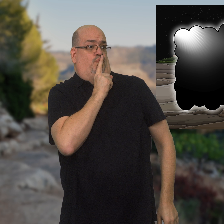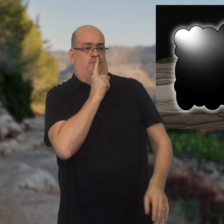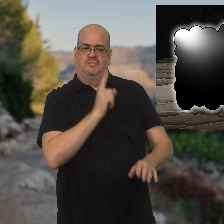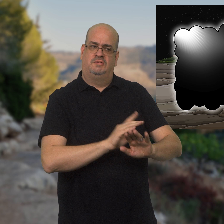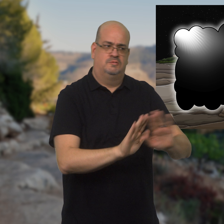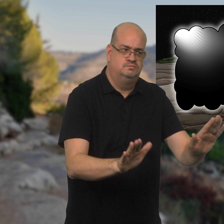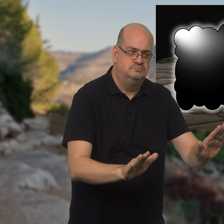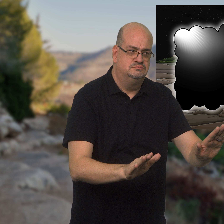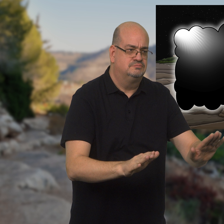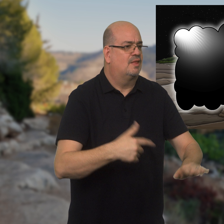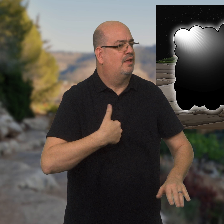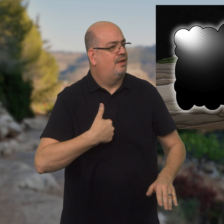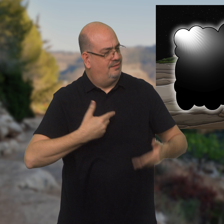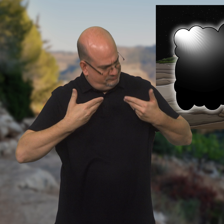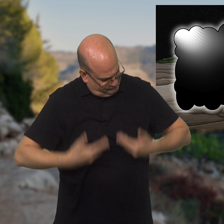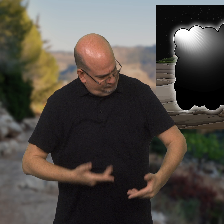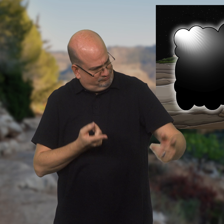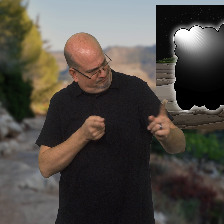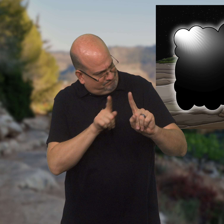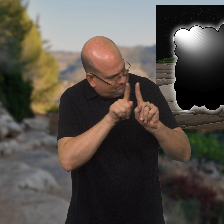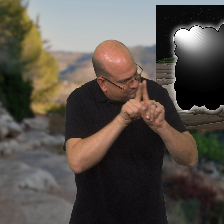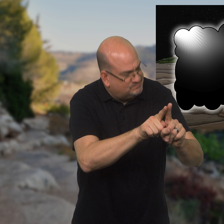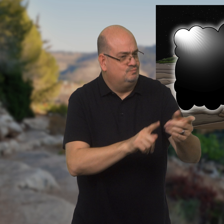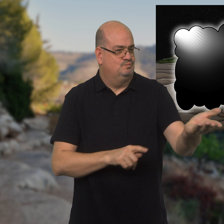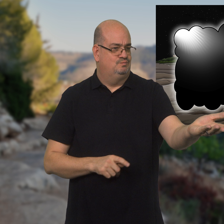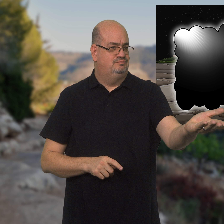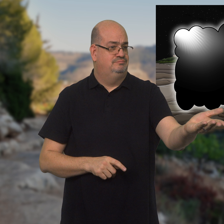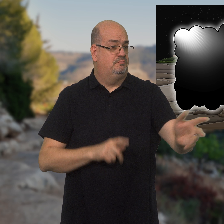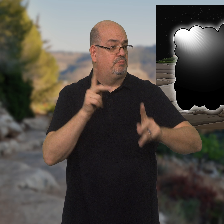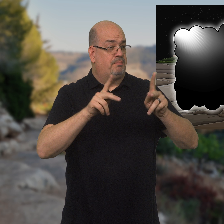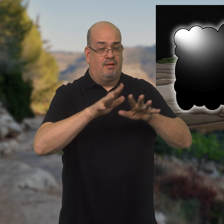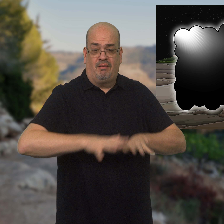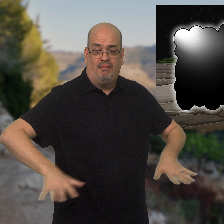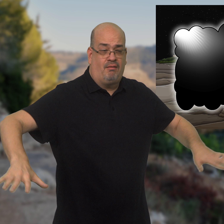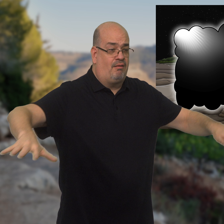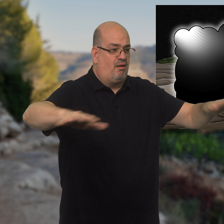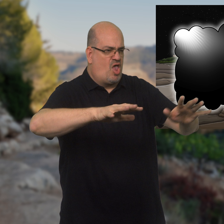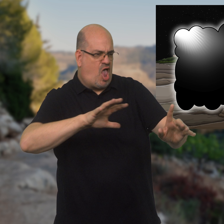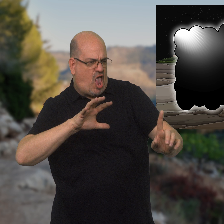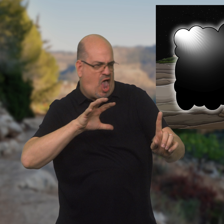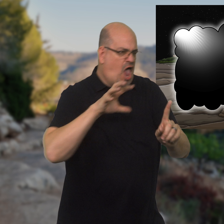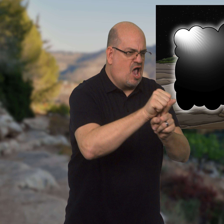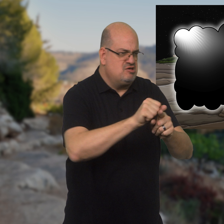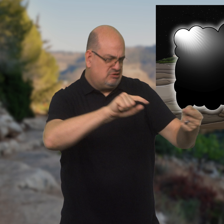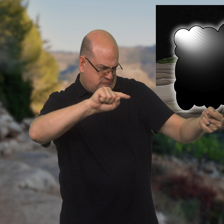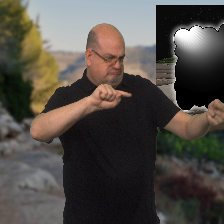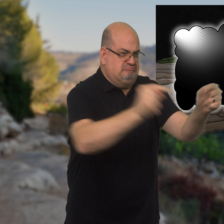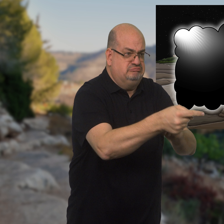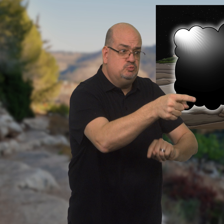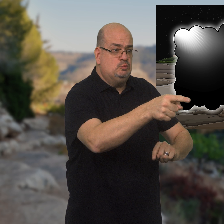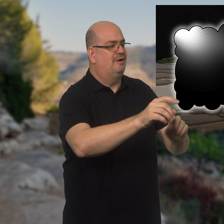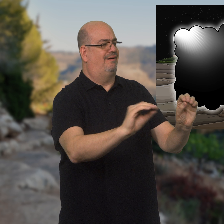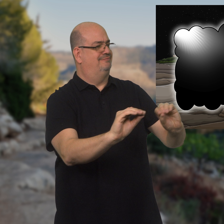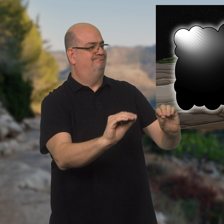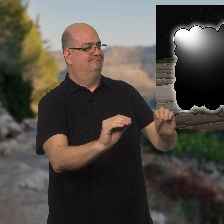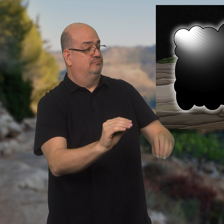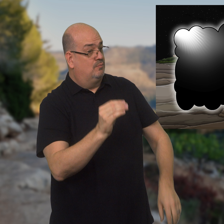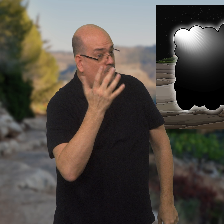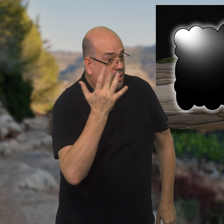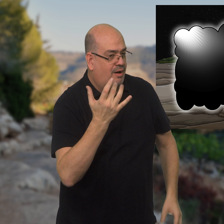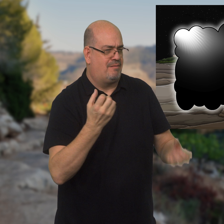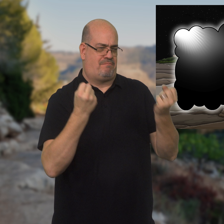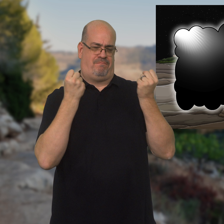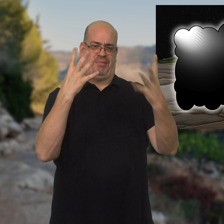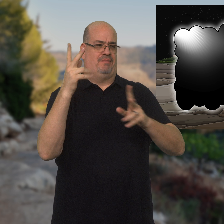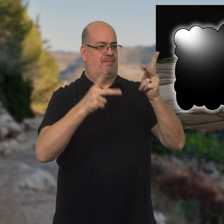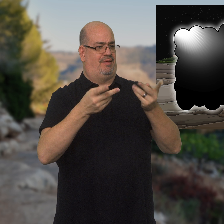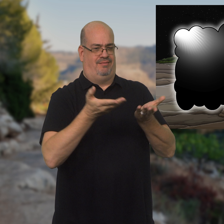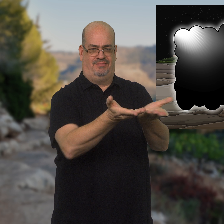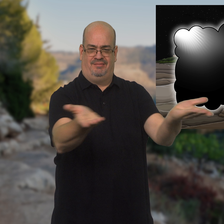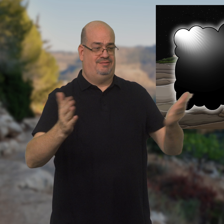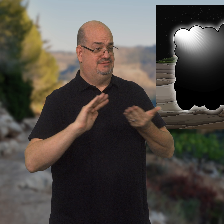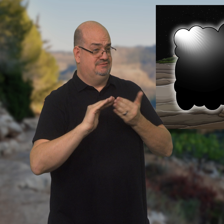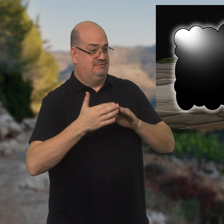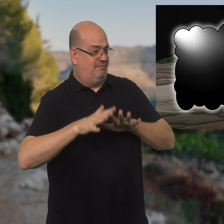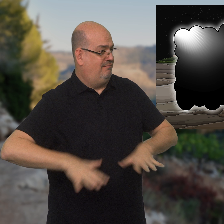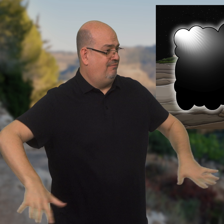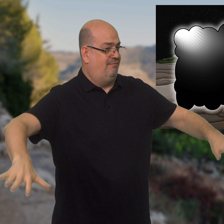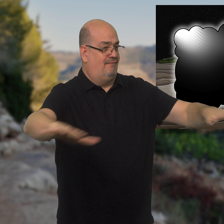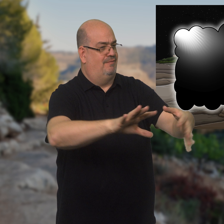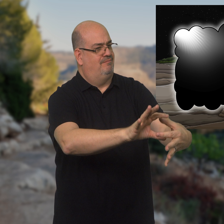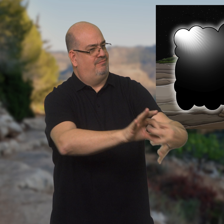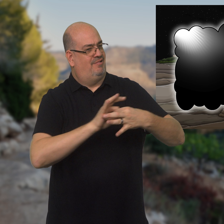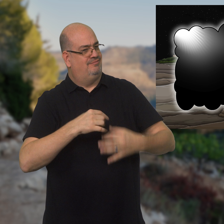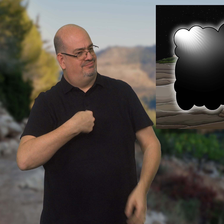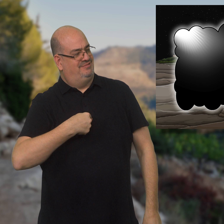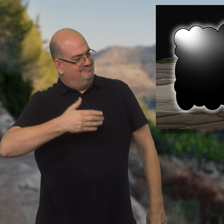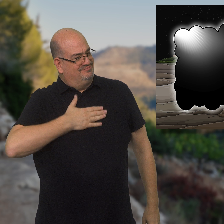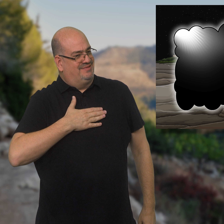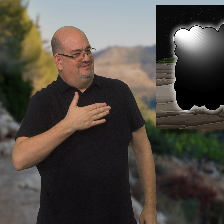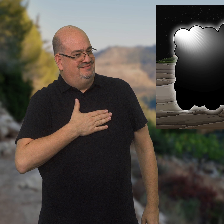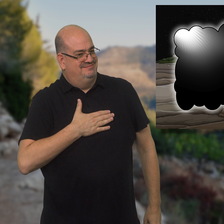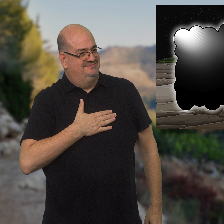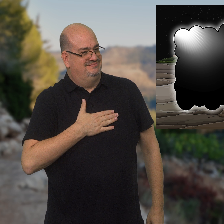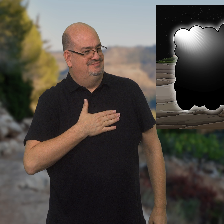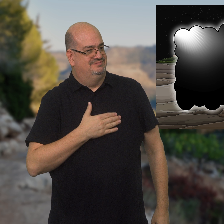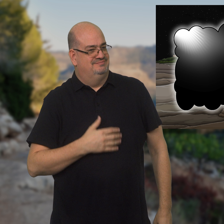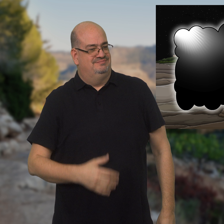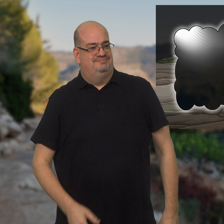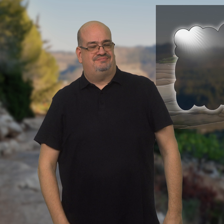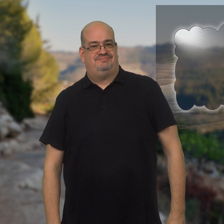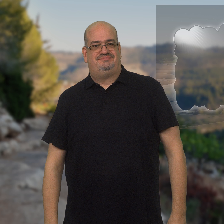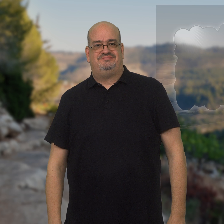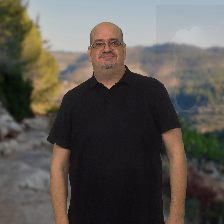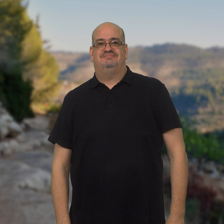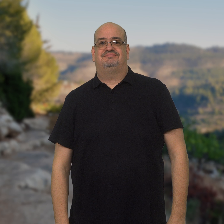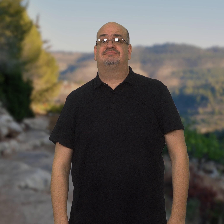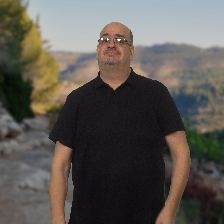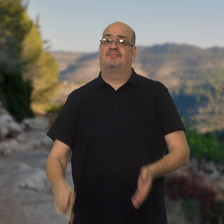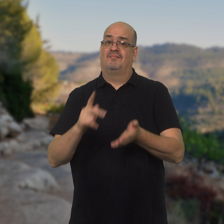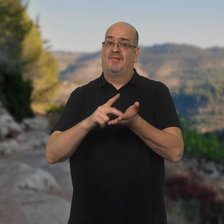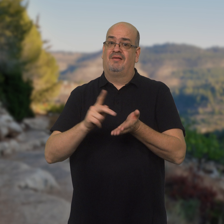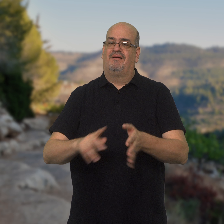keep on speaking; do not be silent.